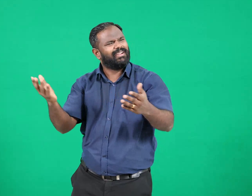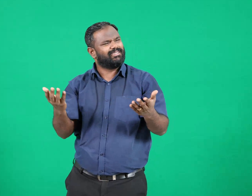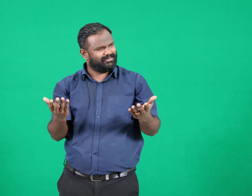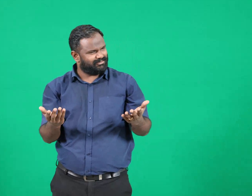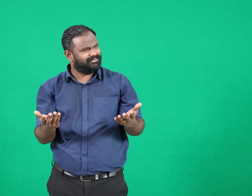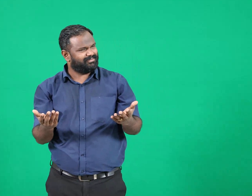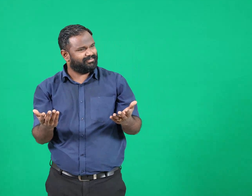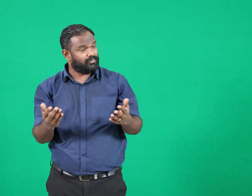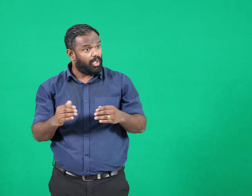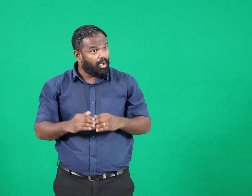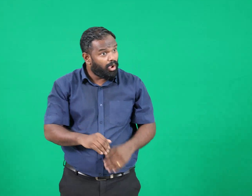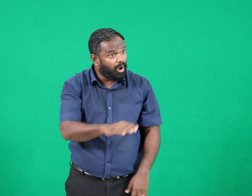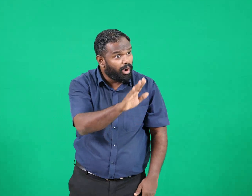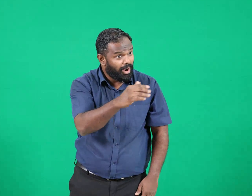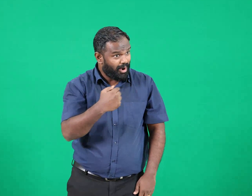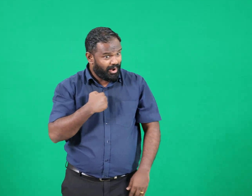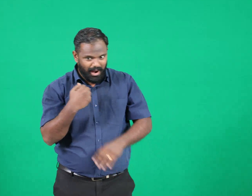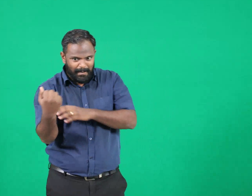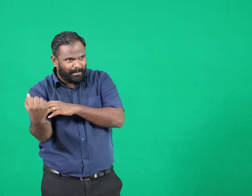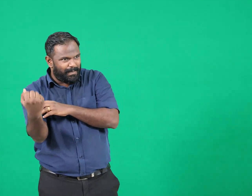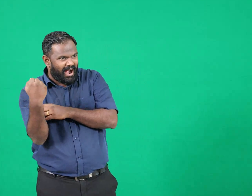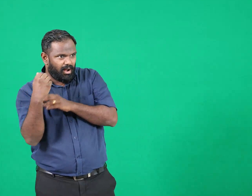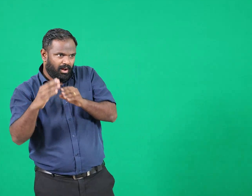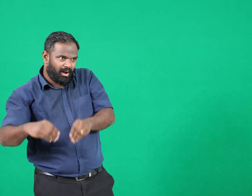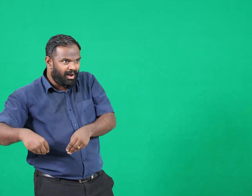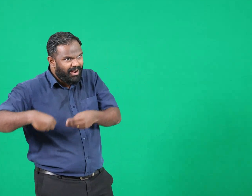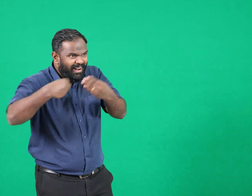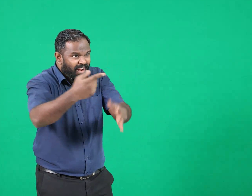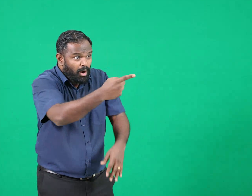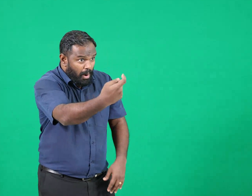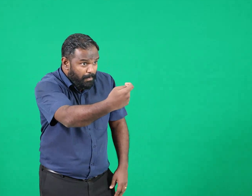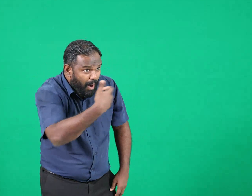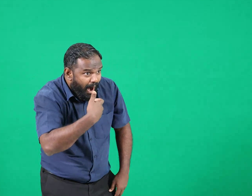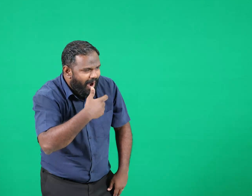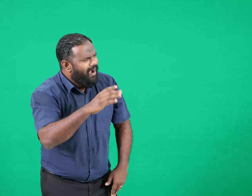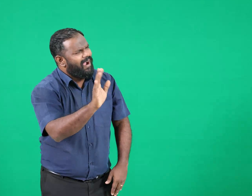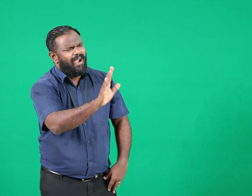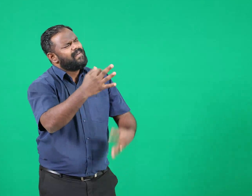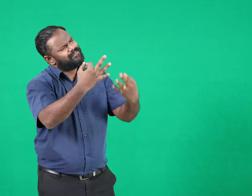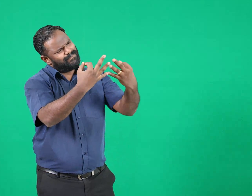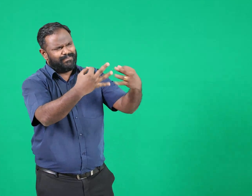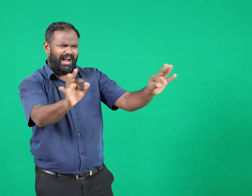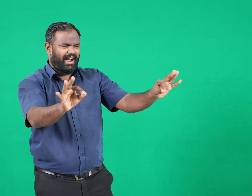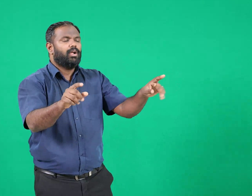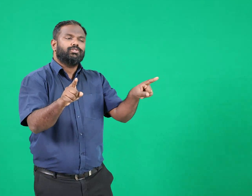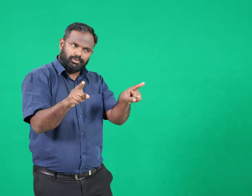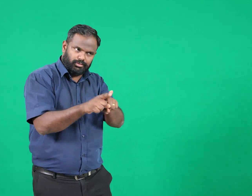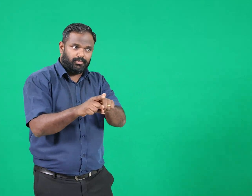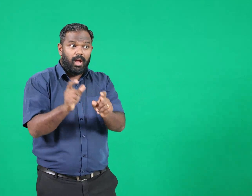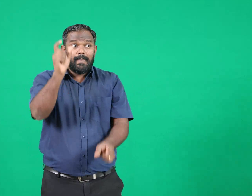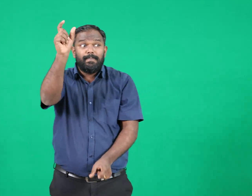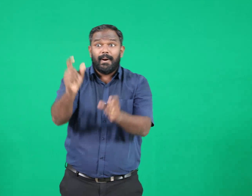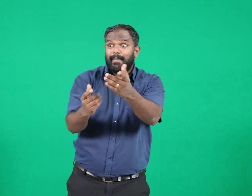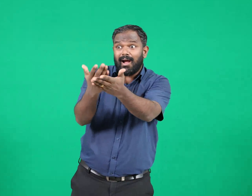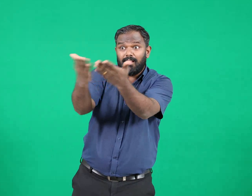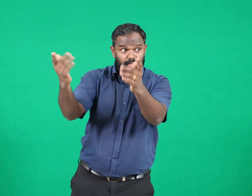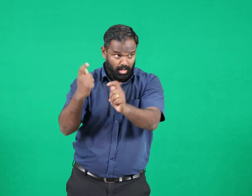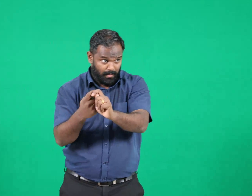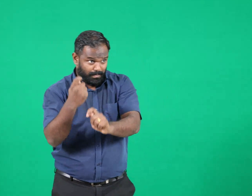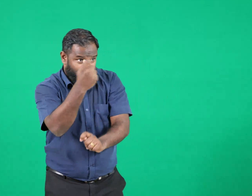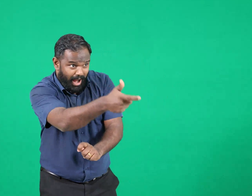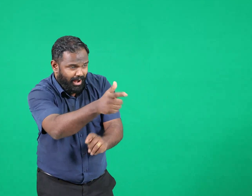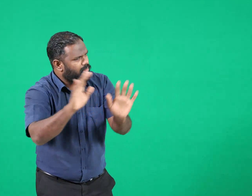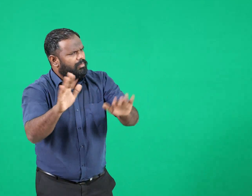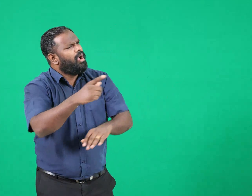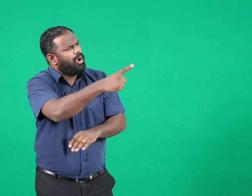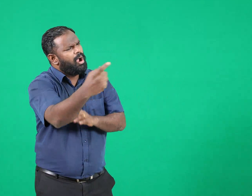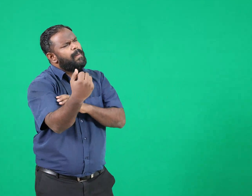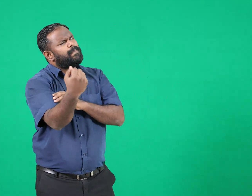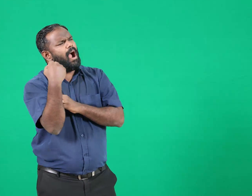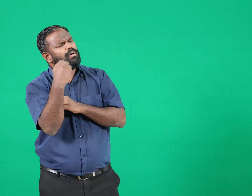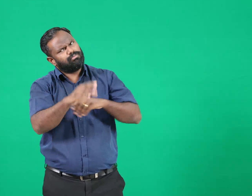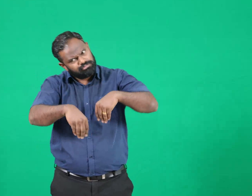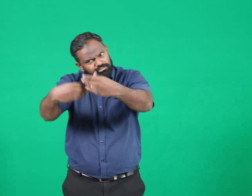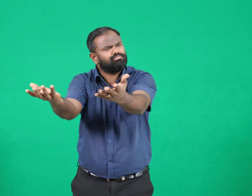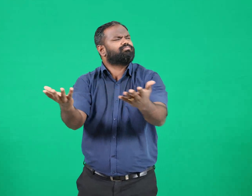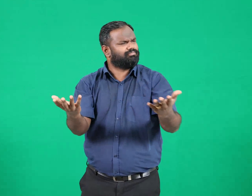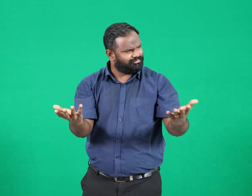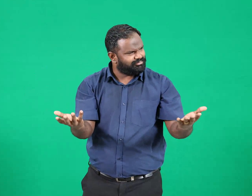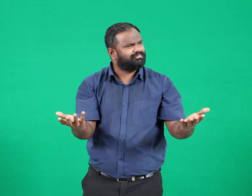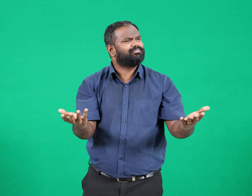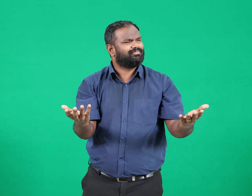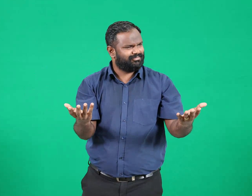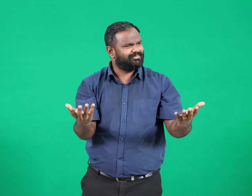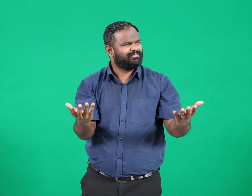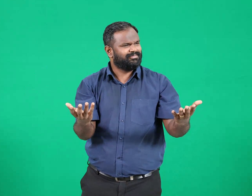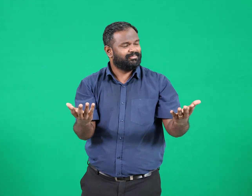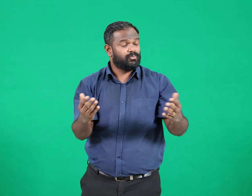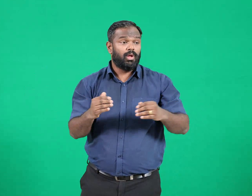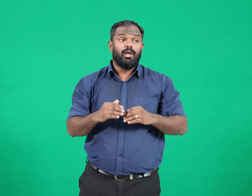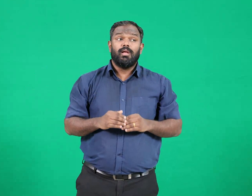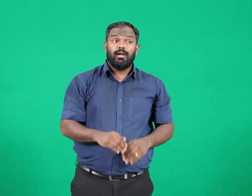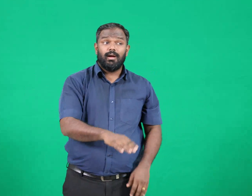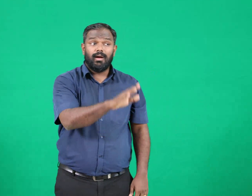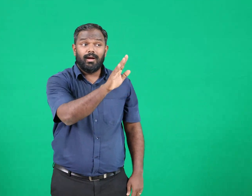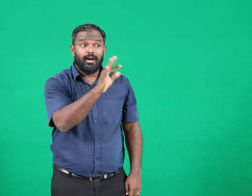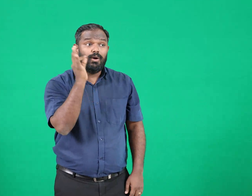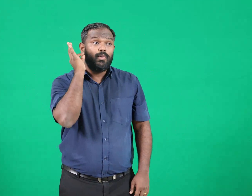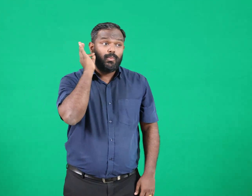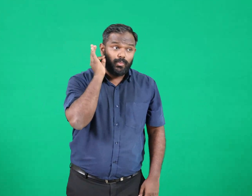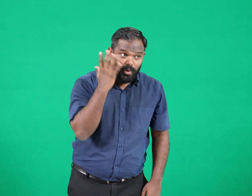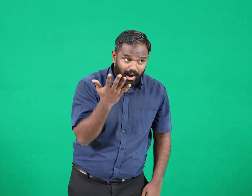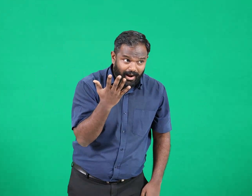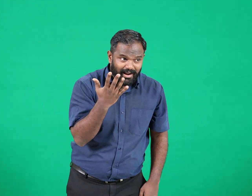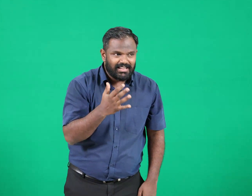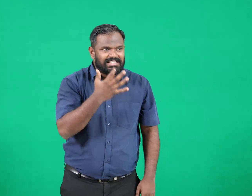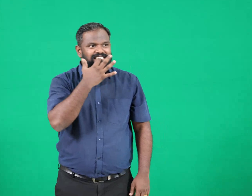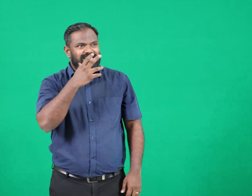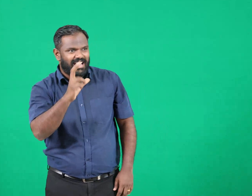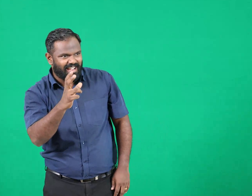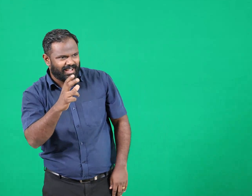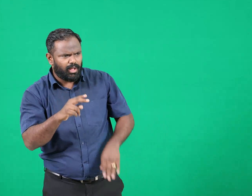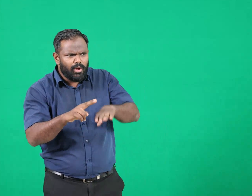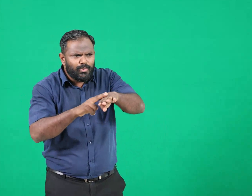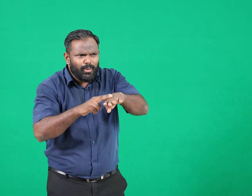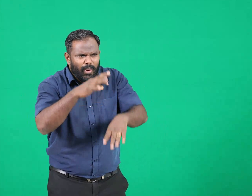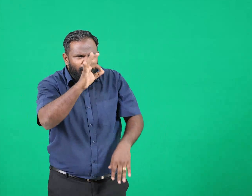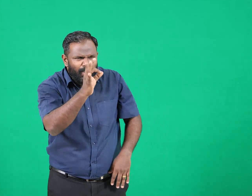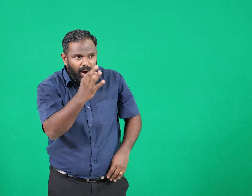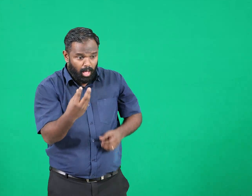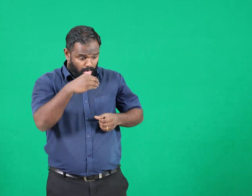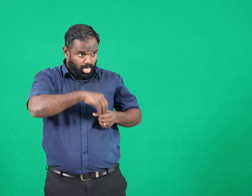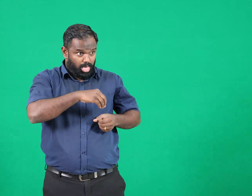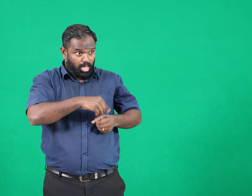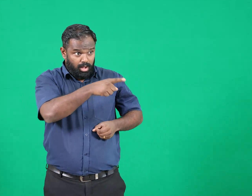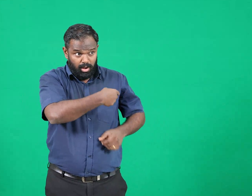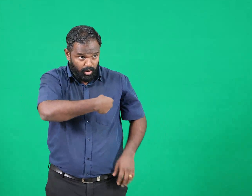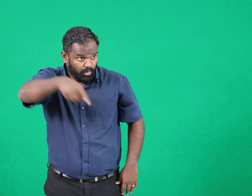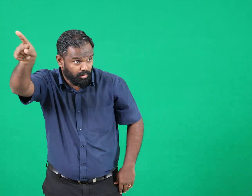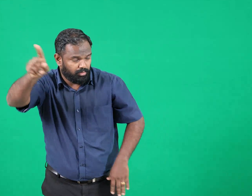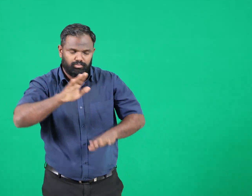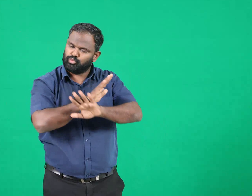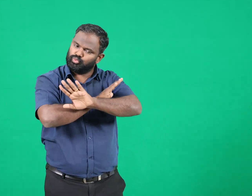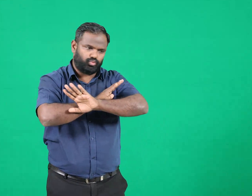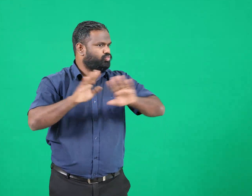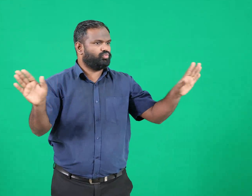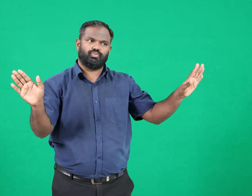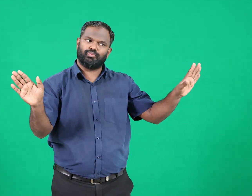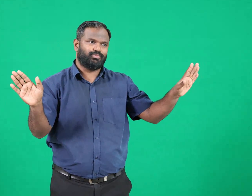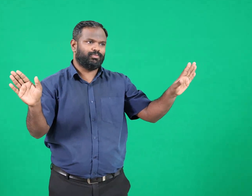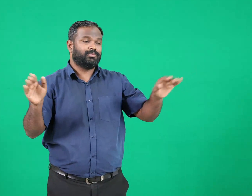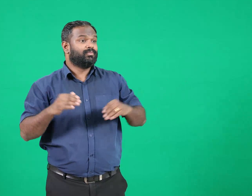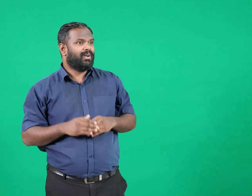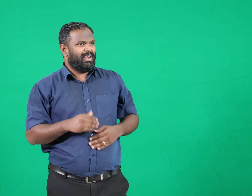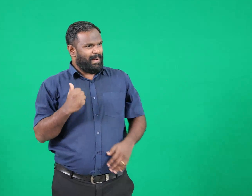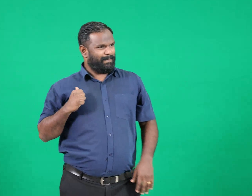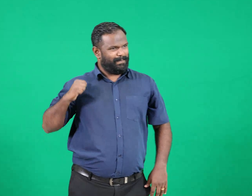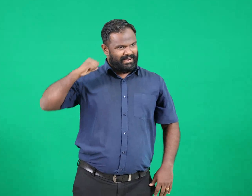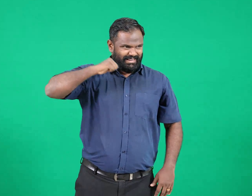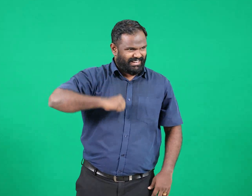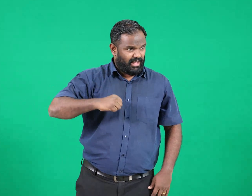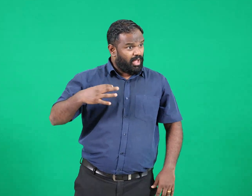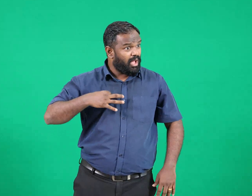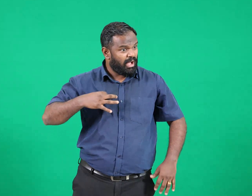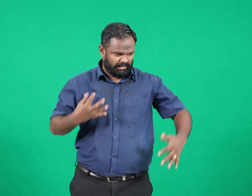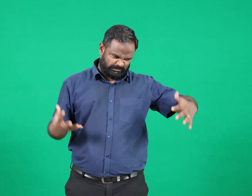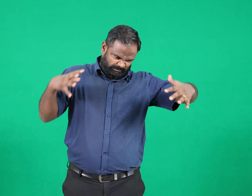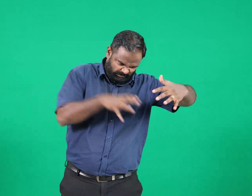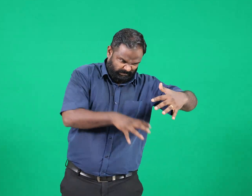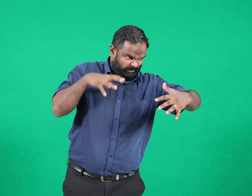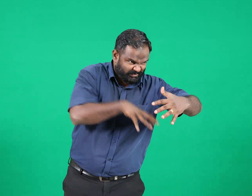freely give. Do not carry any gold or silver or copper in your belts.